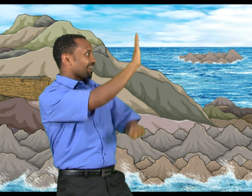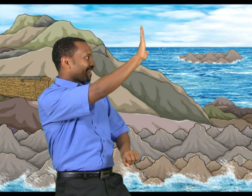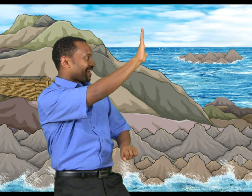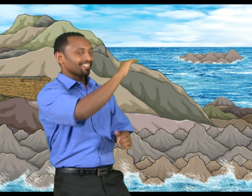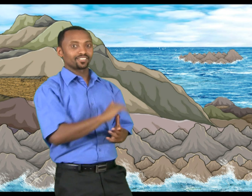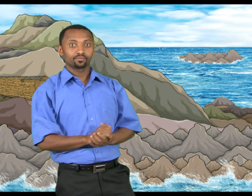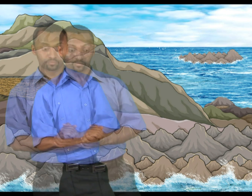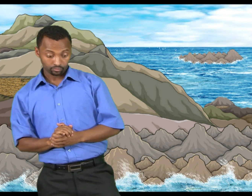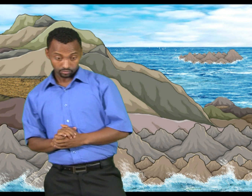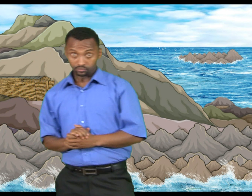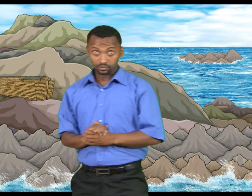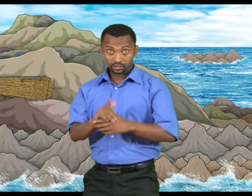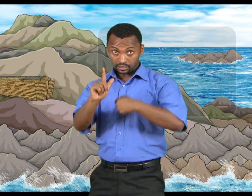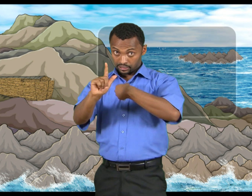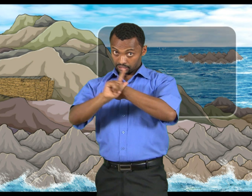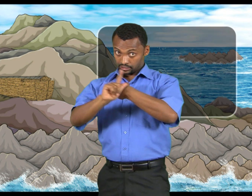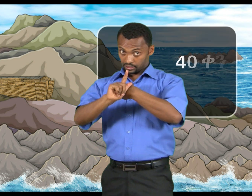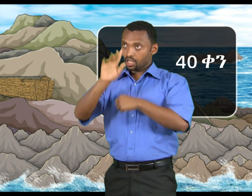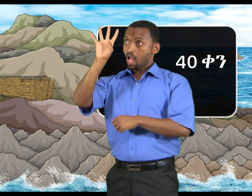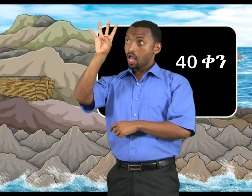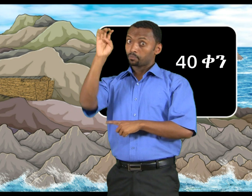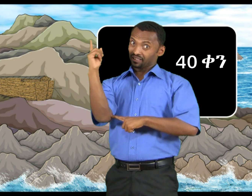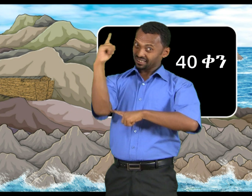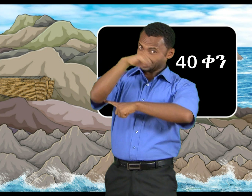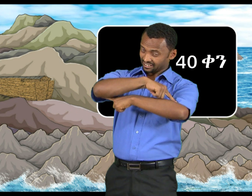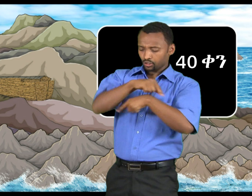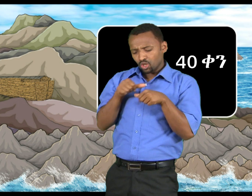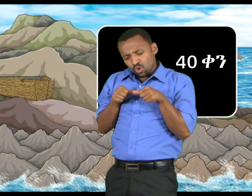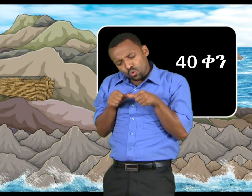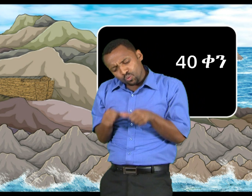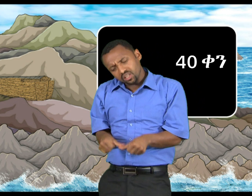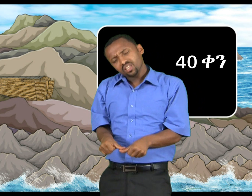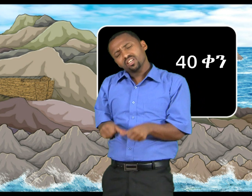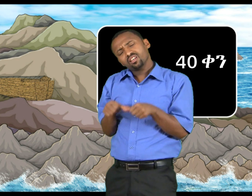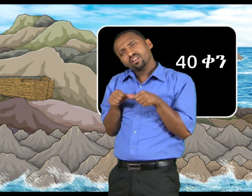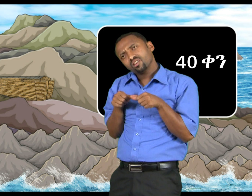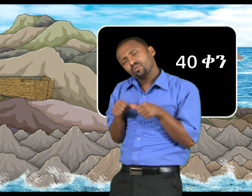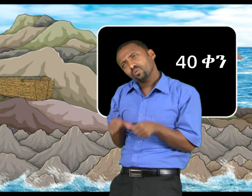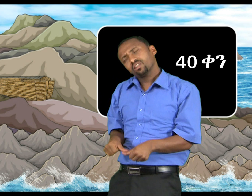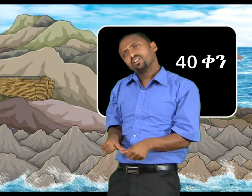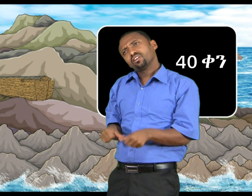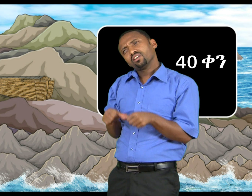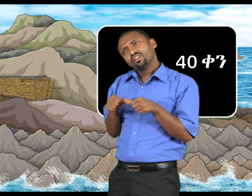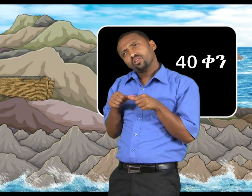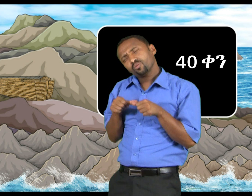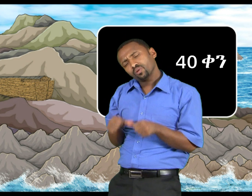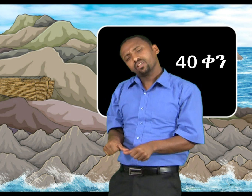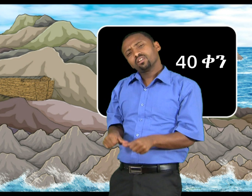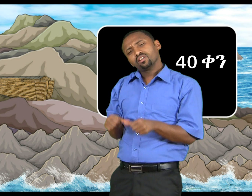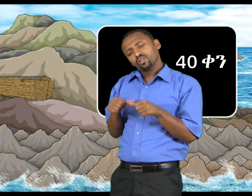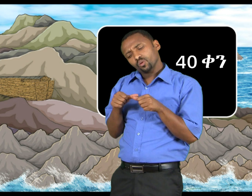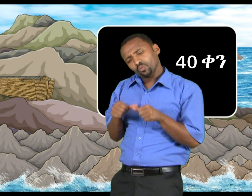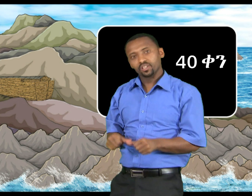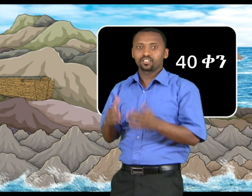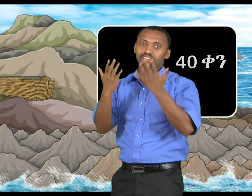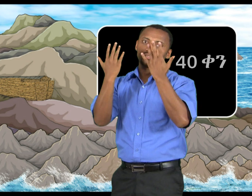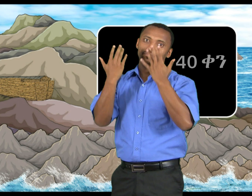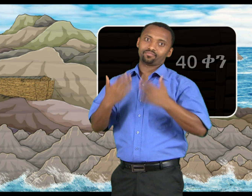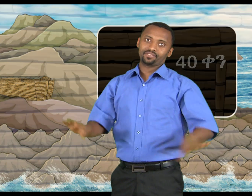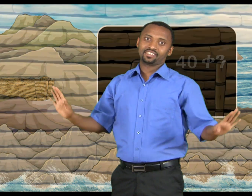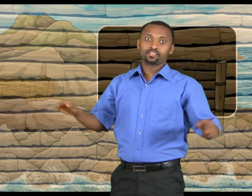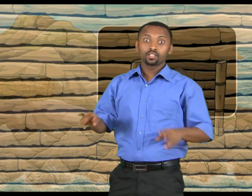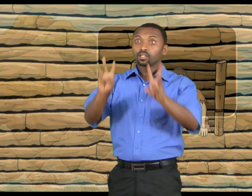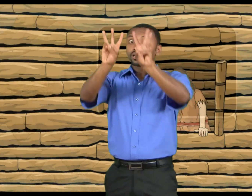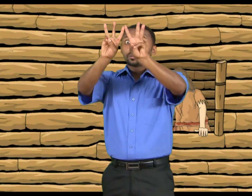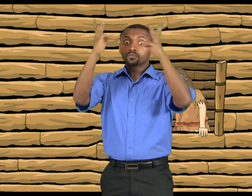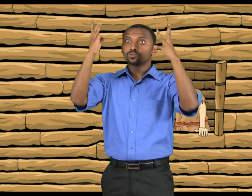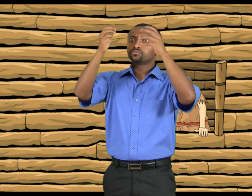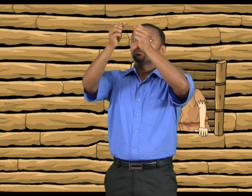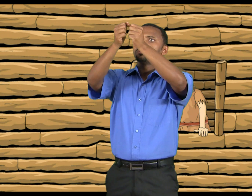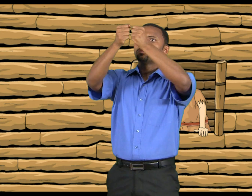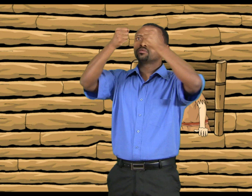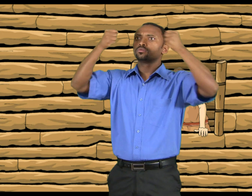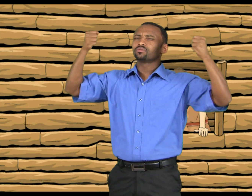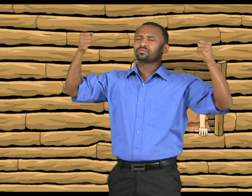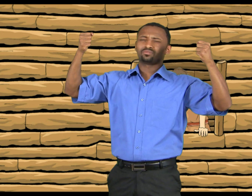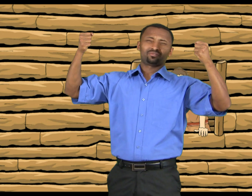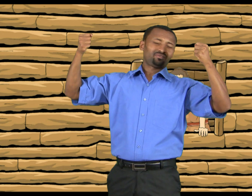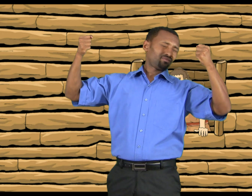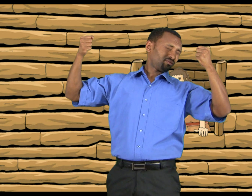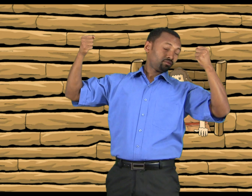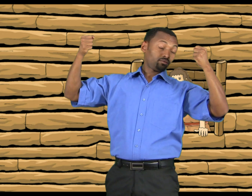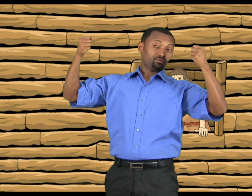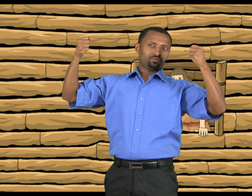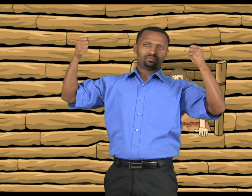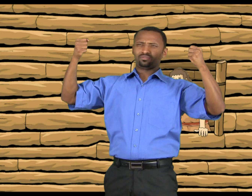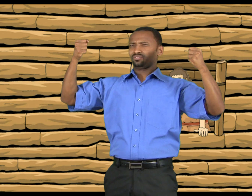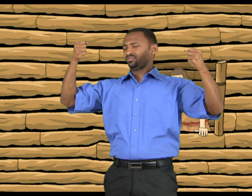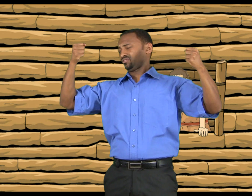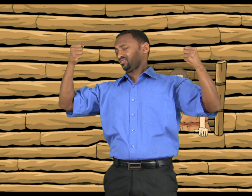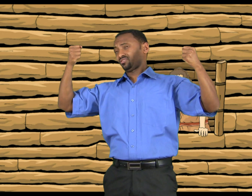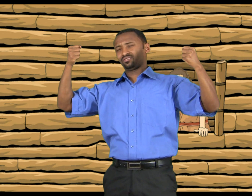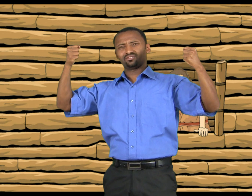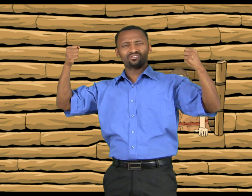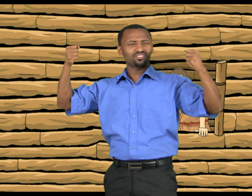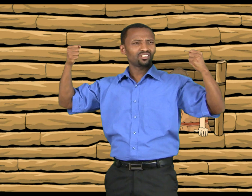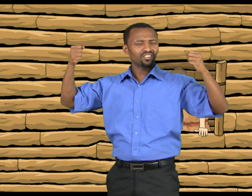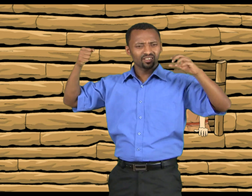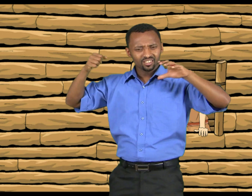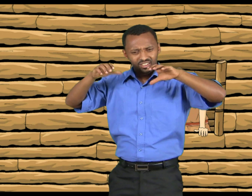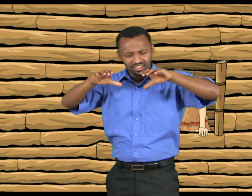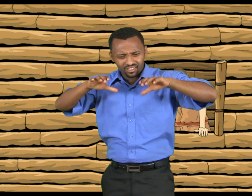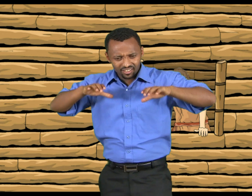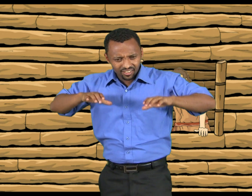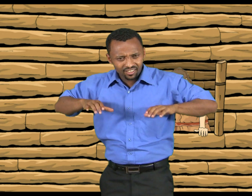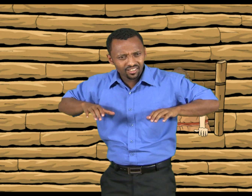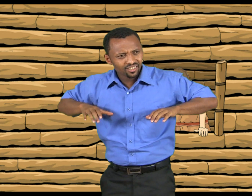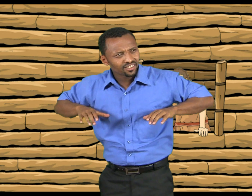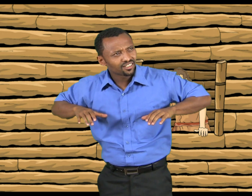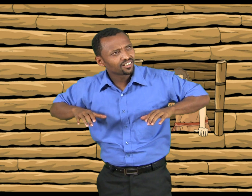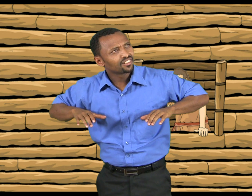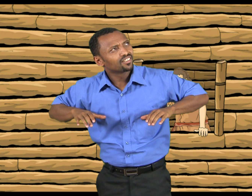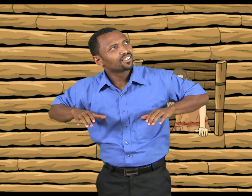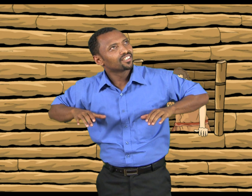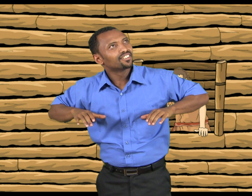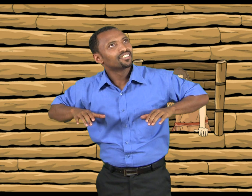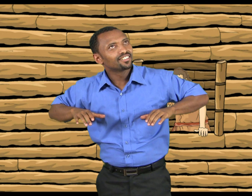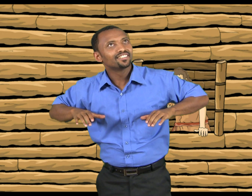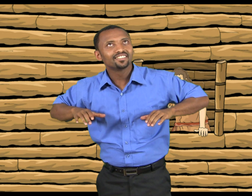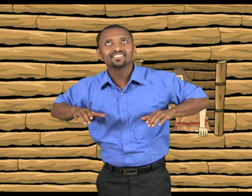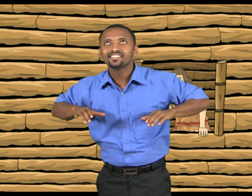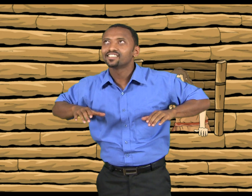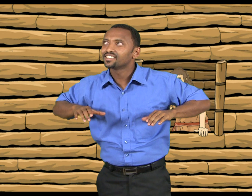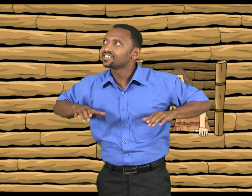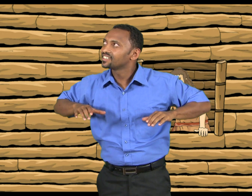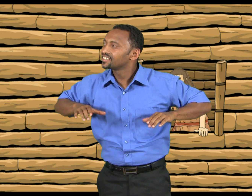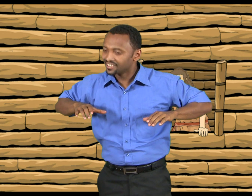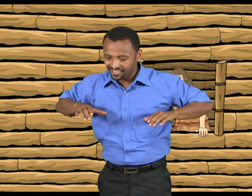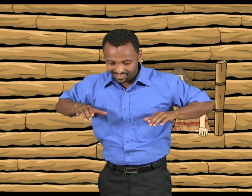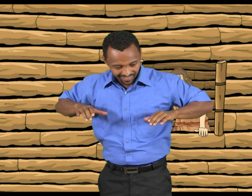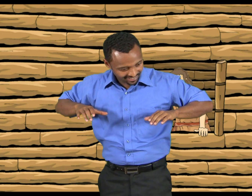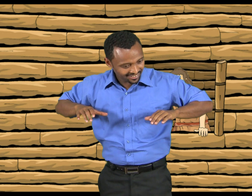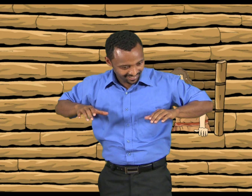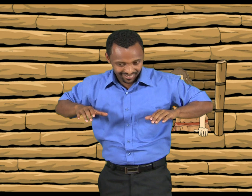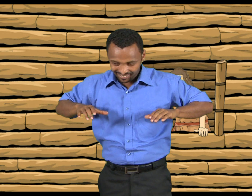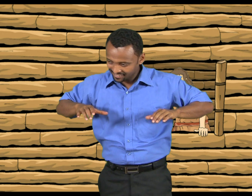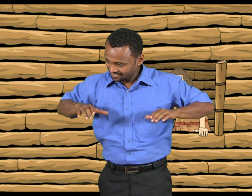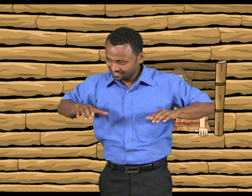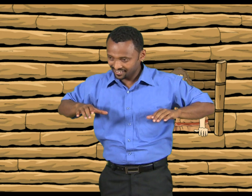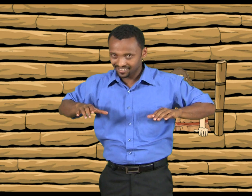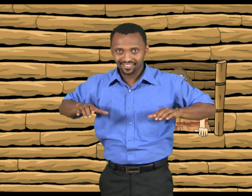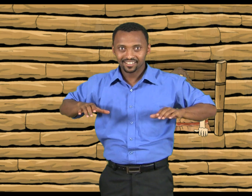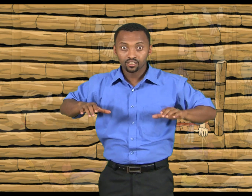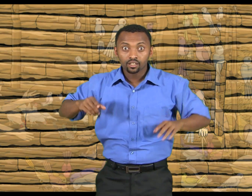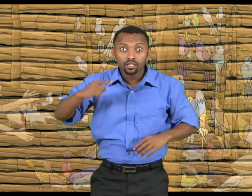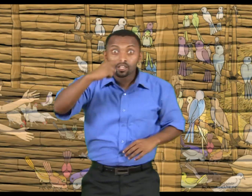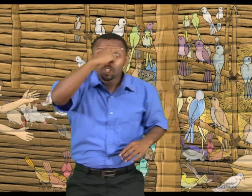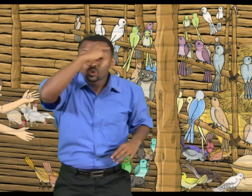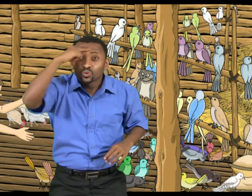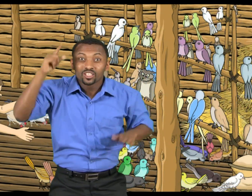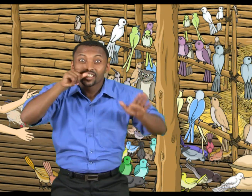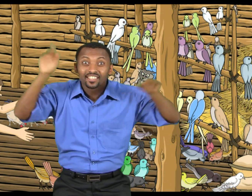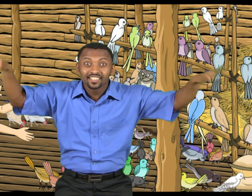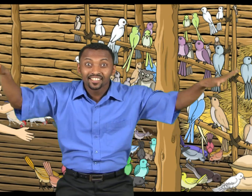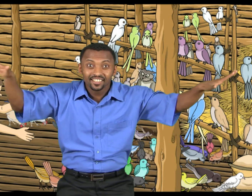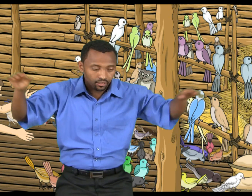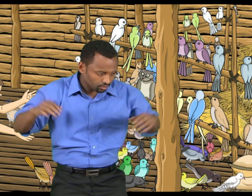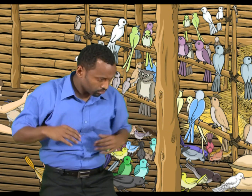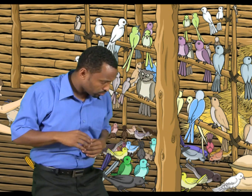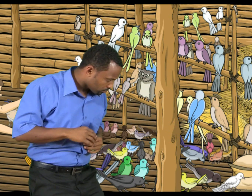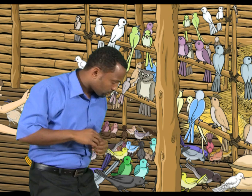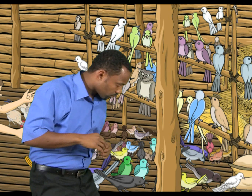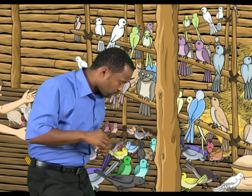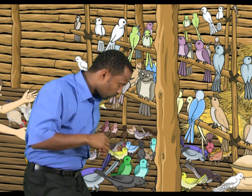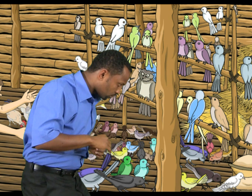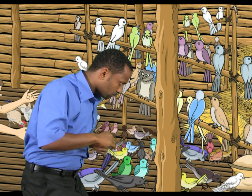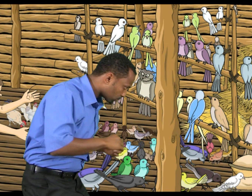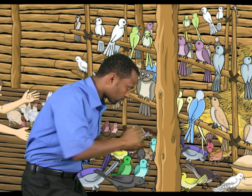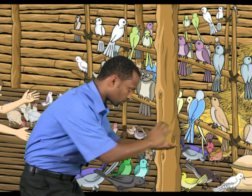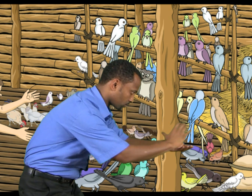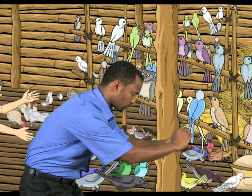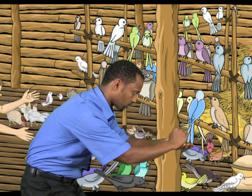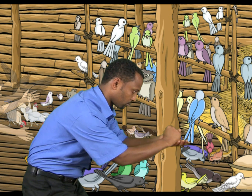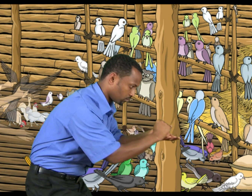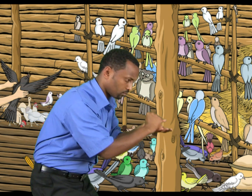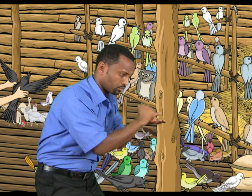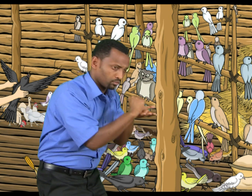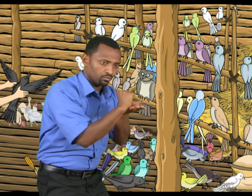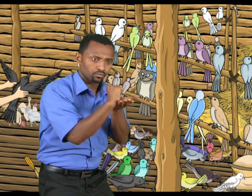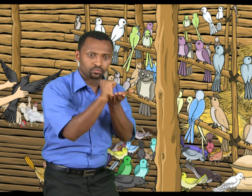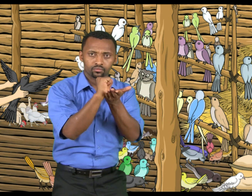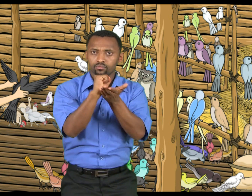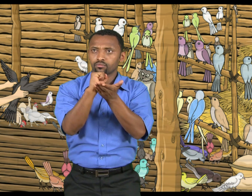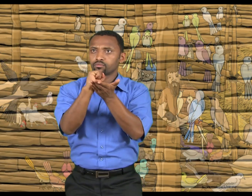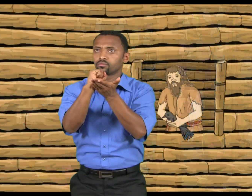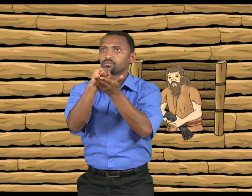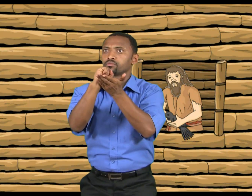After forty days Noah opened the window he had made in the ark and sent out a raven.